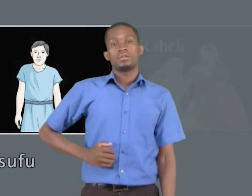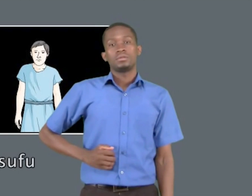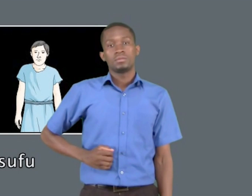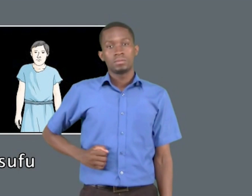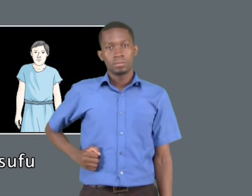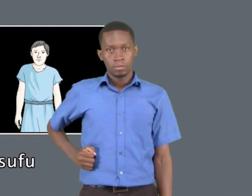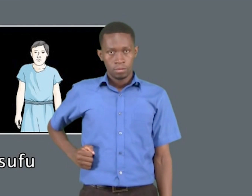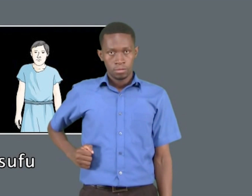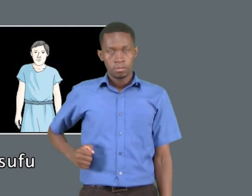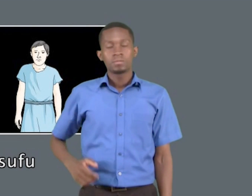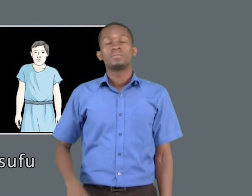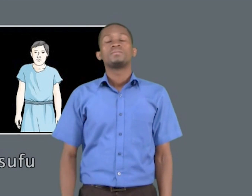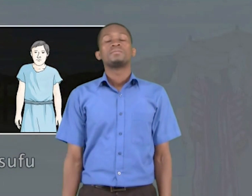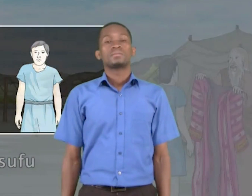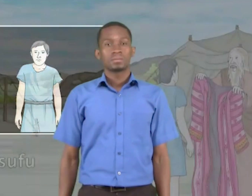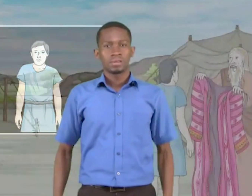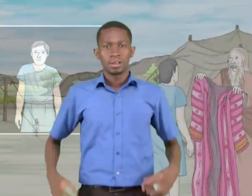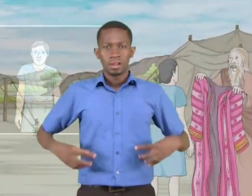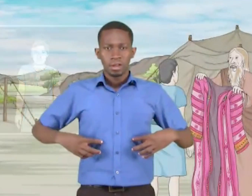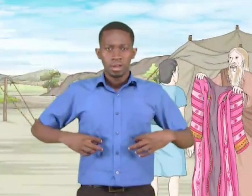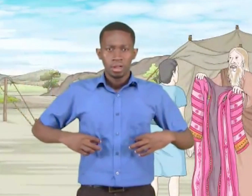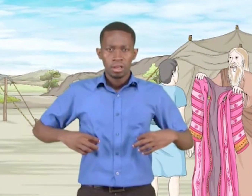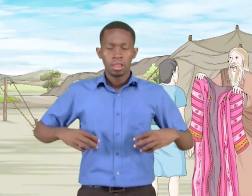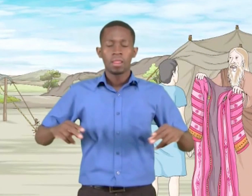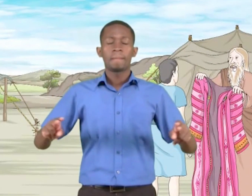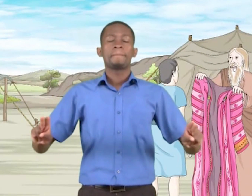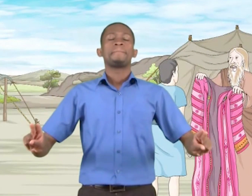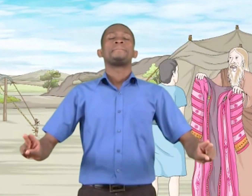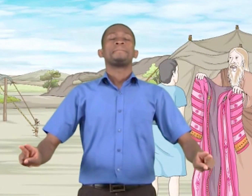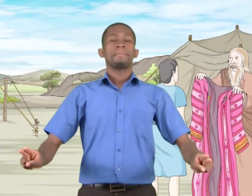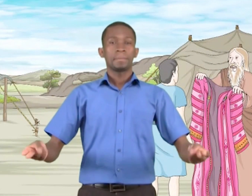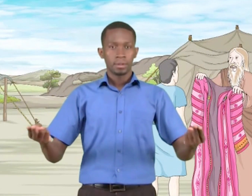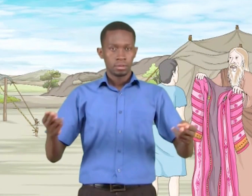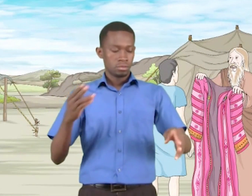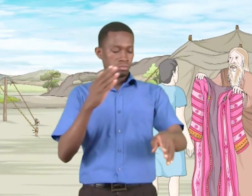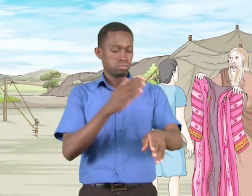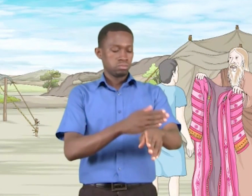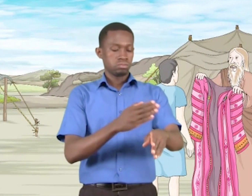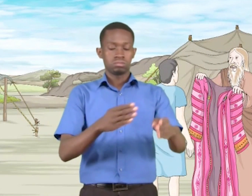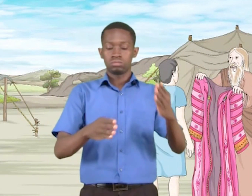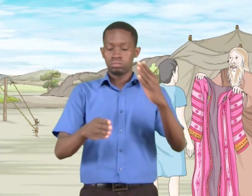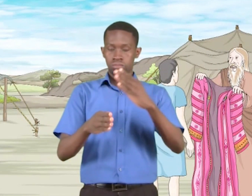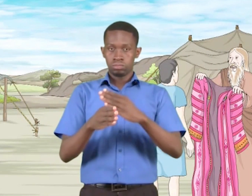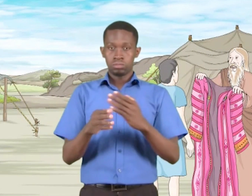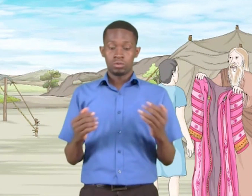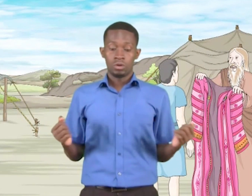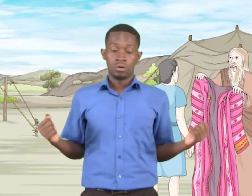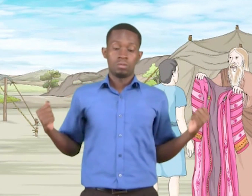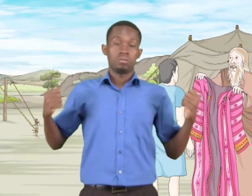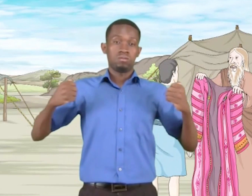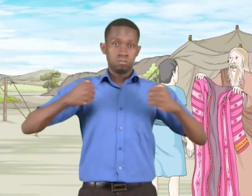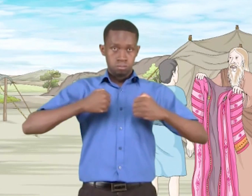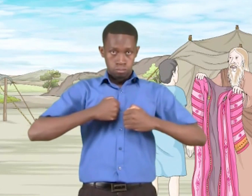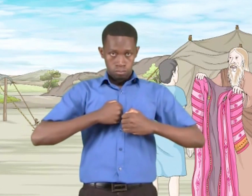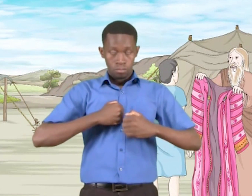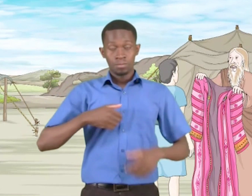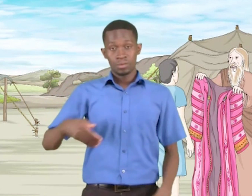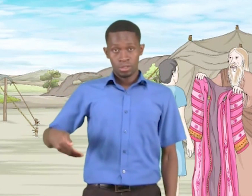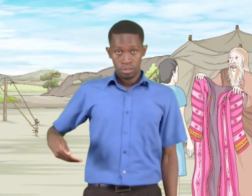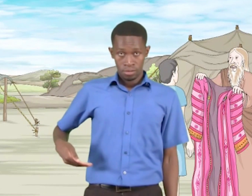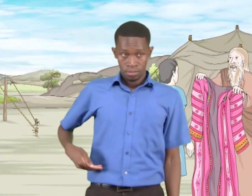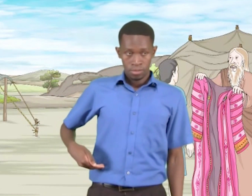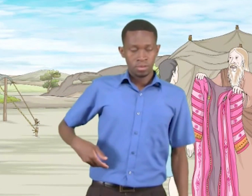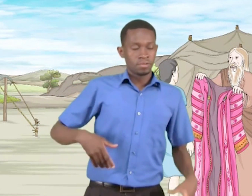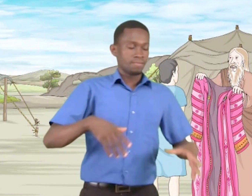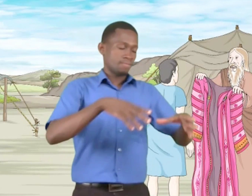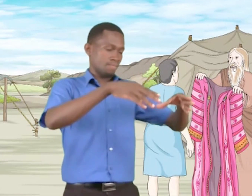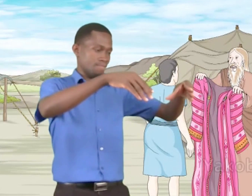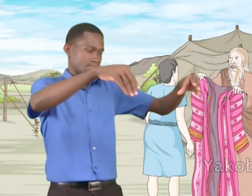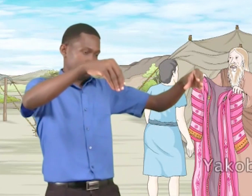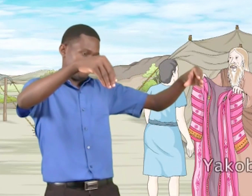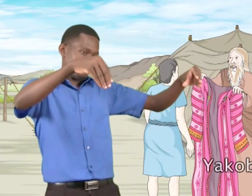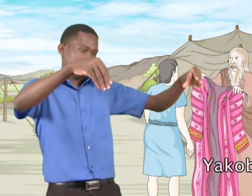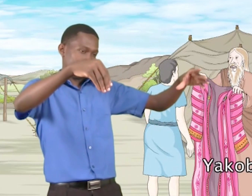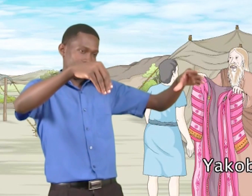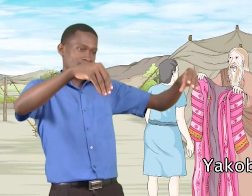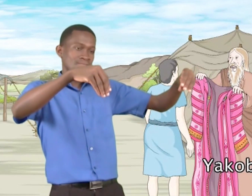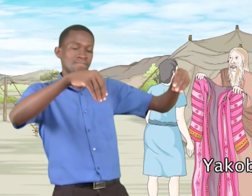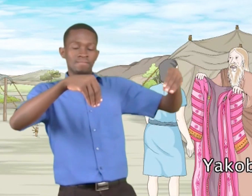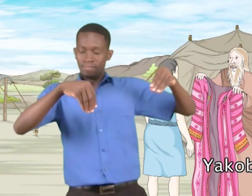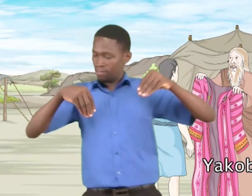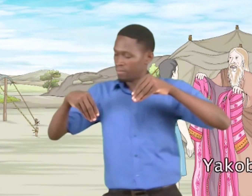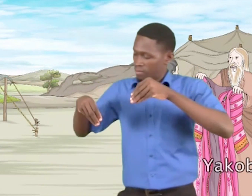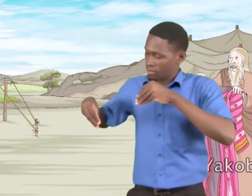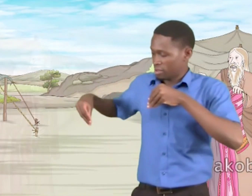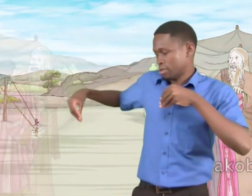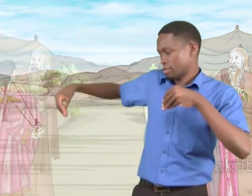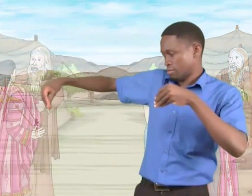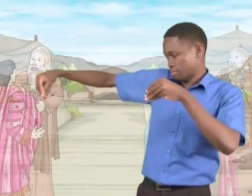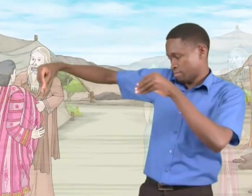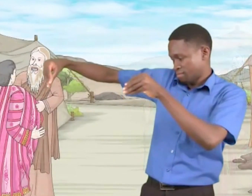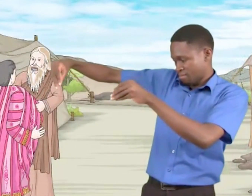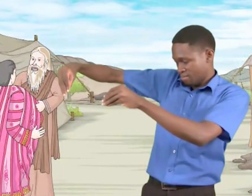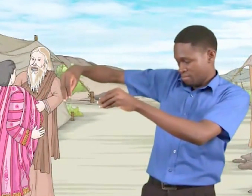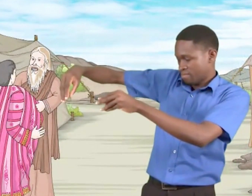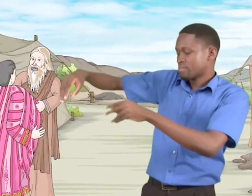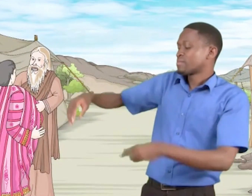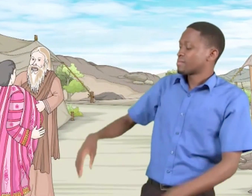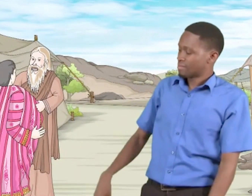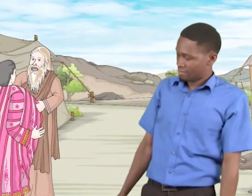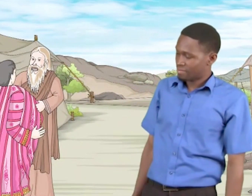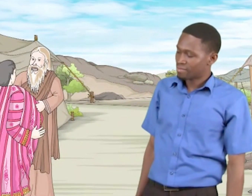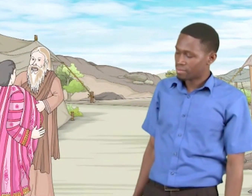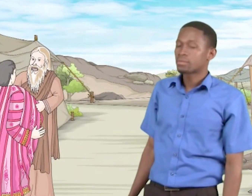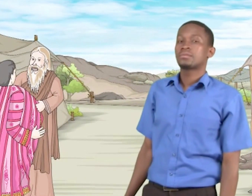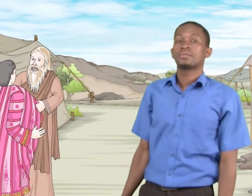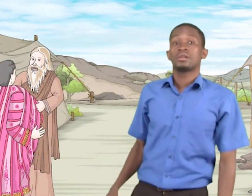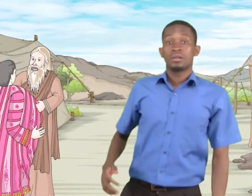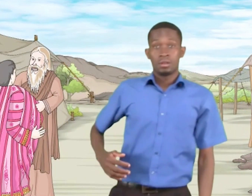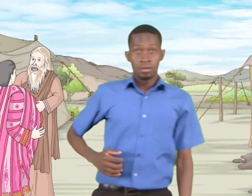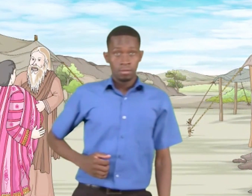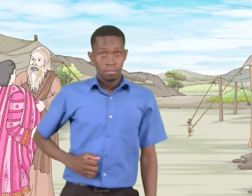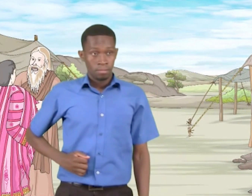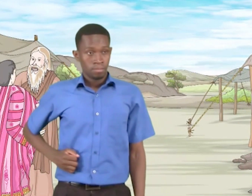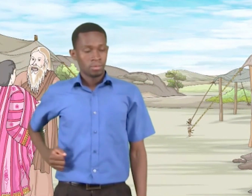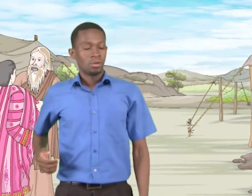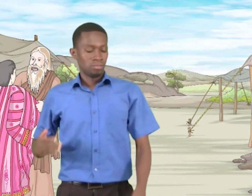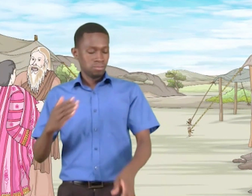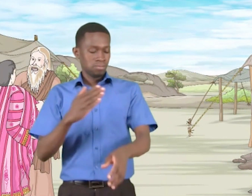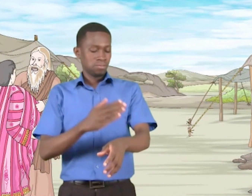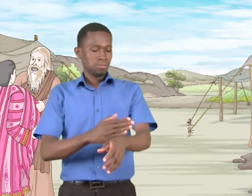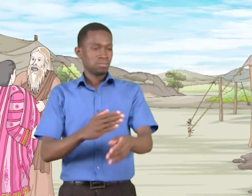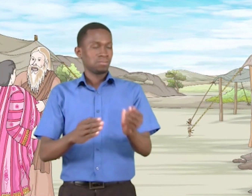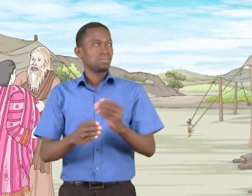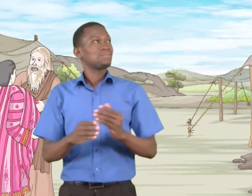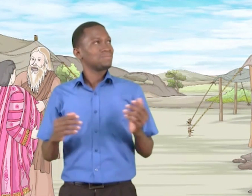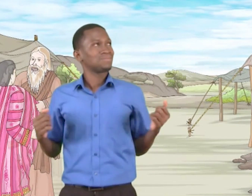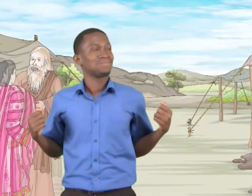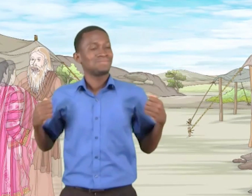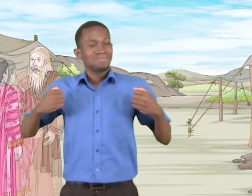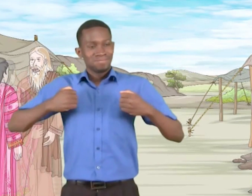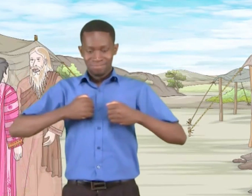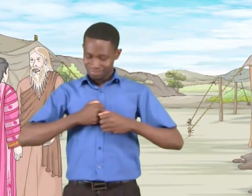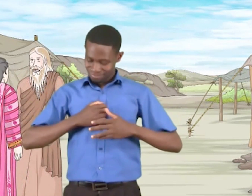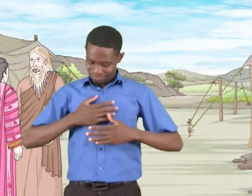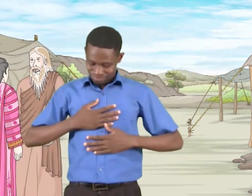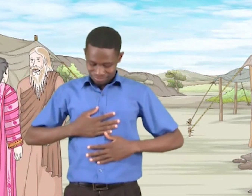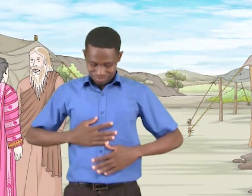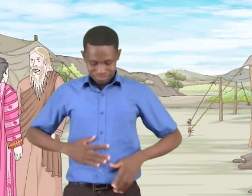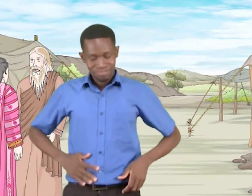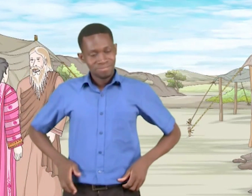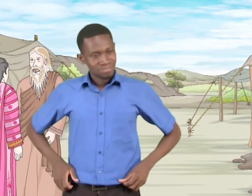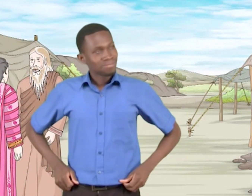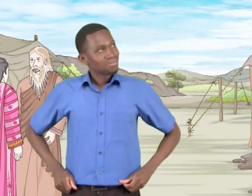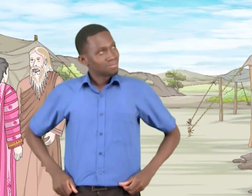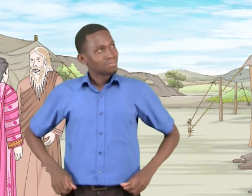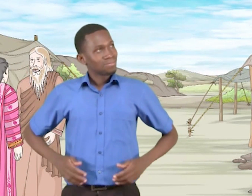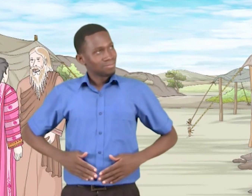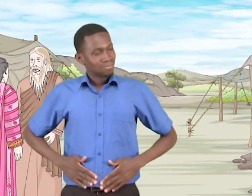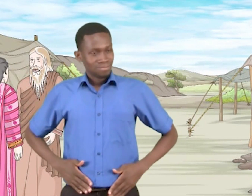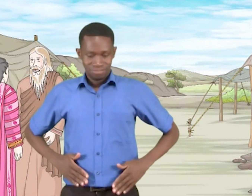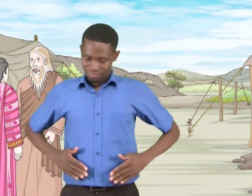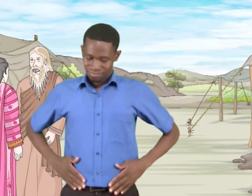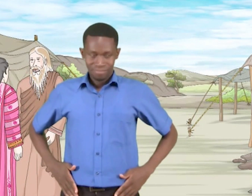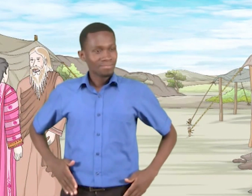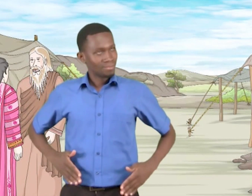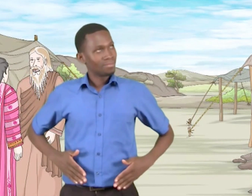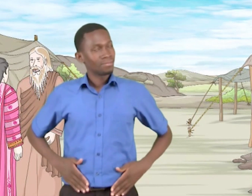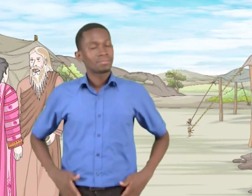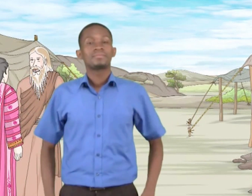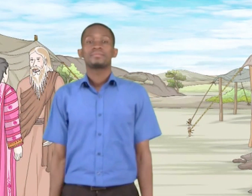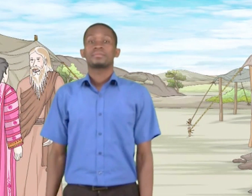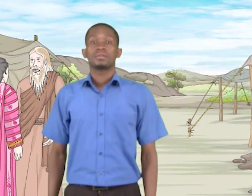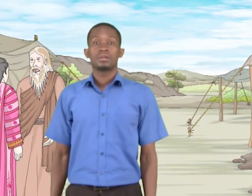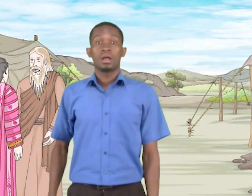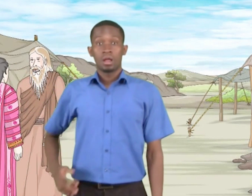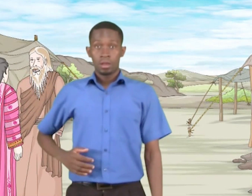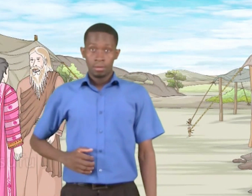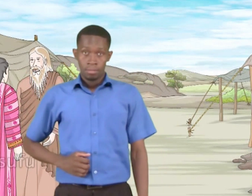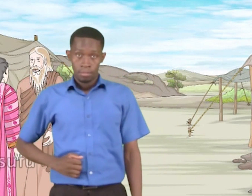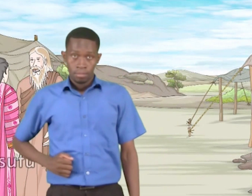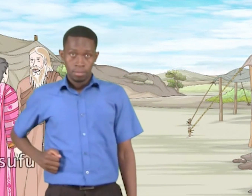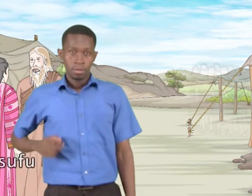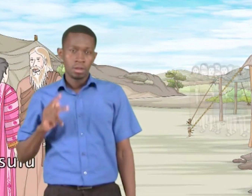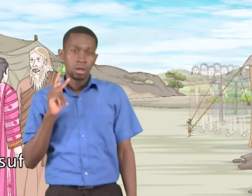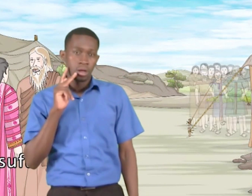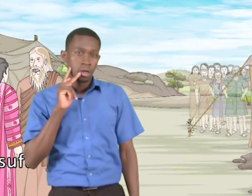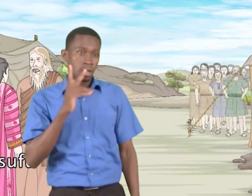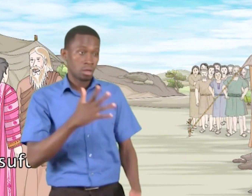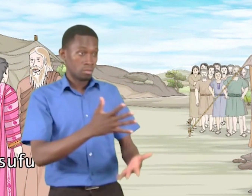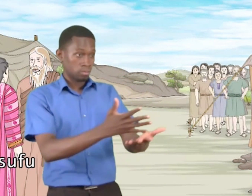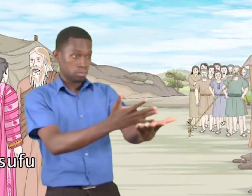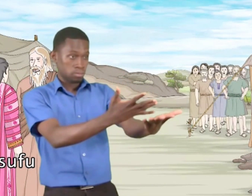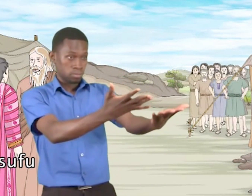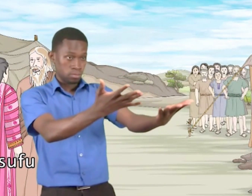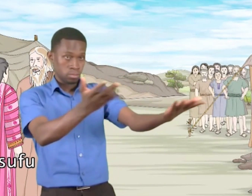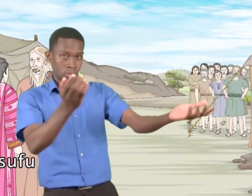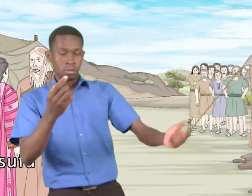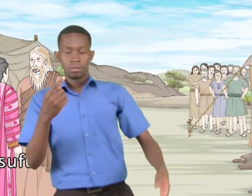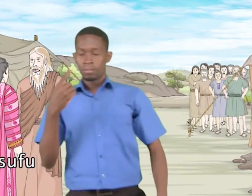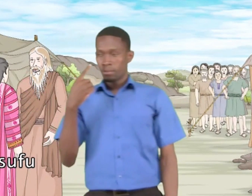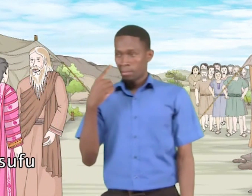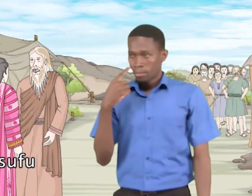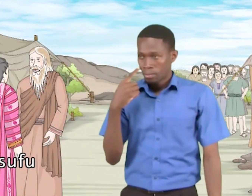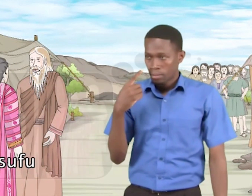so he made him a robe of many colors.